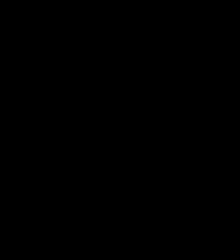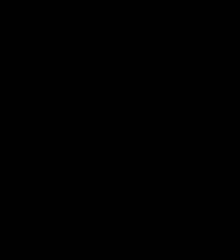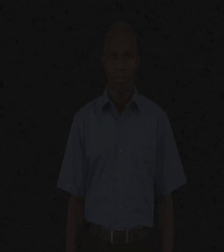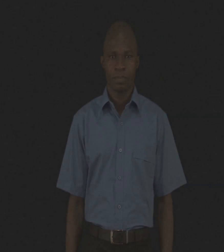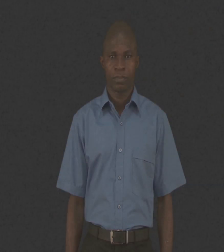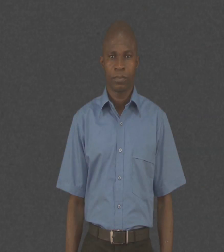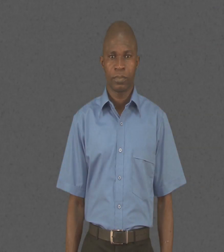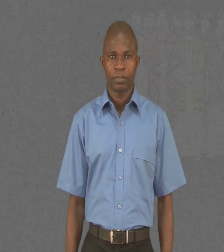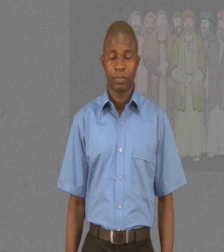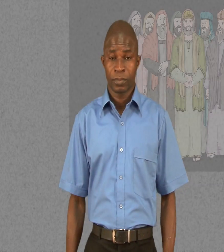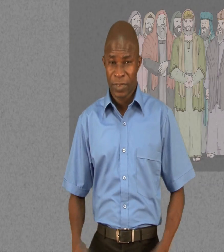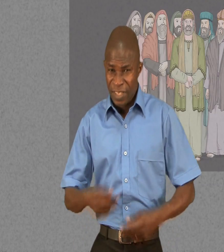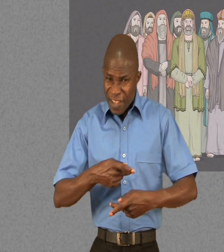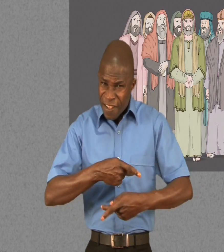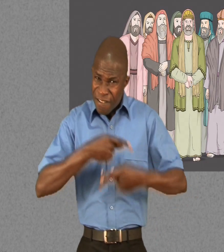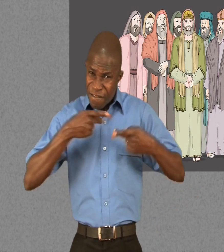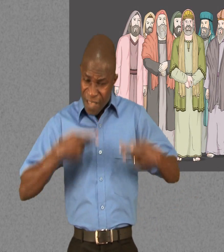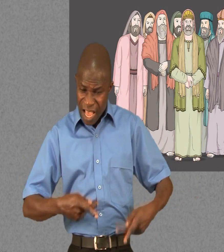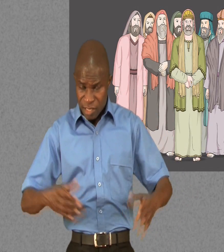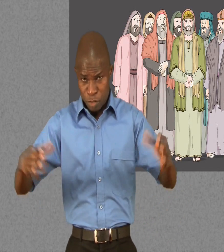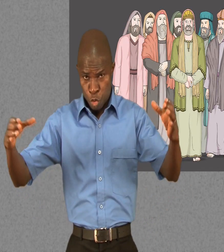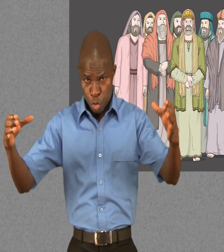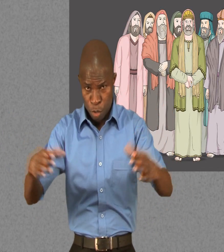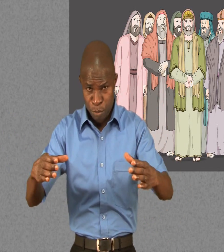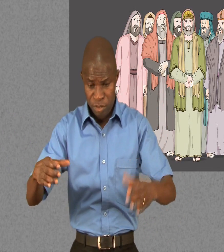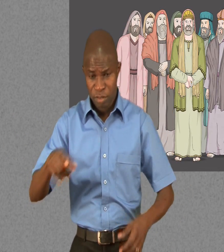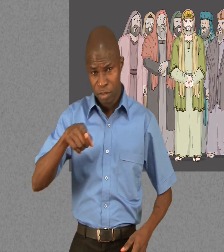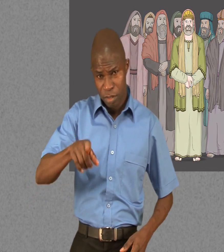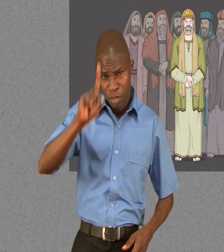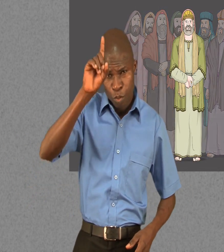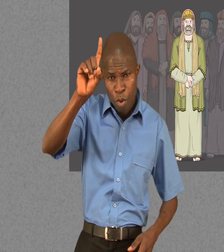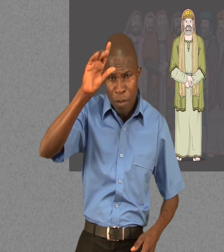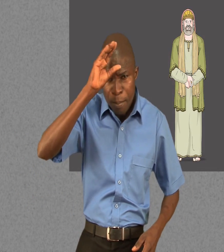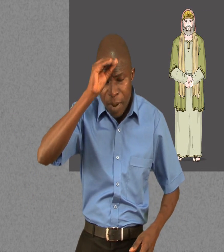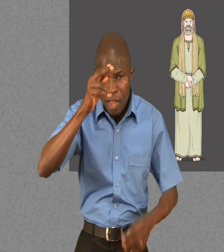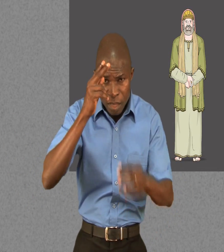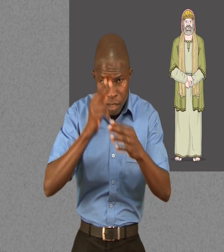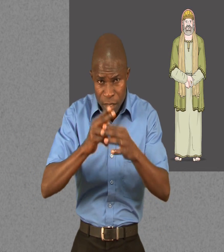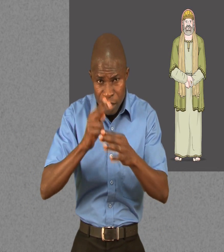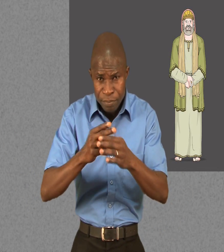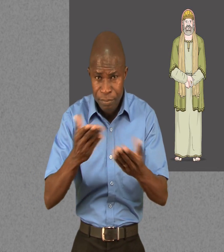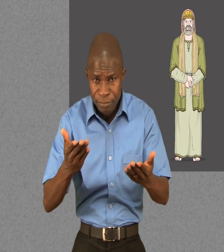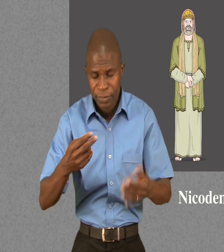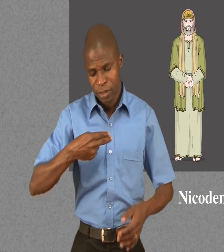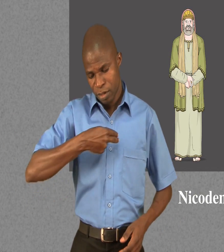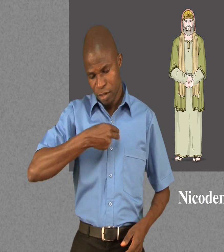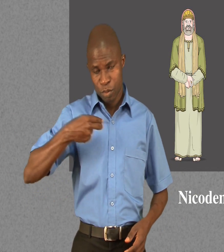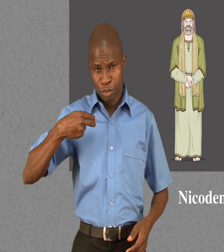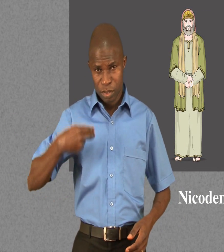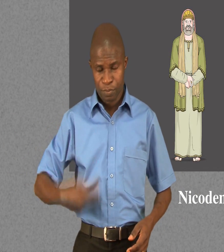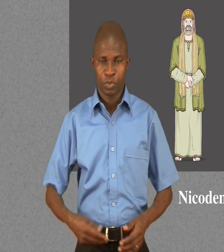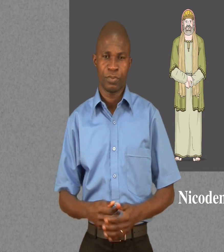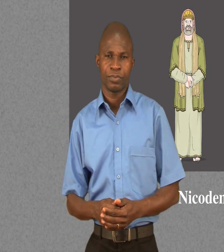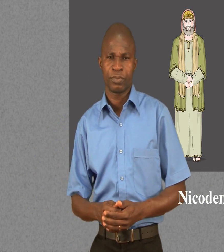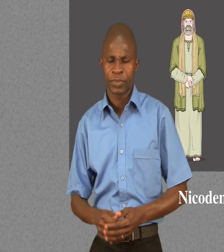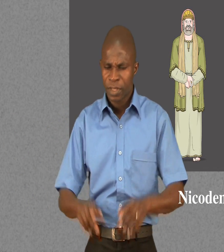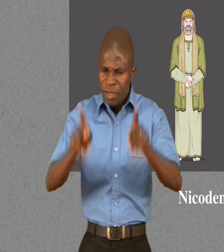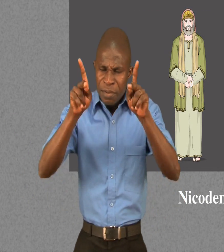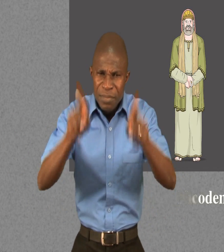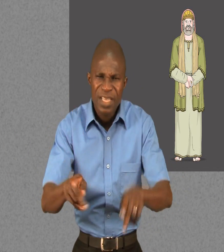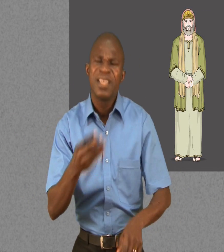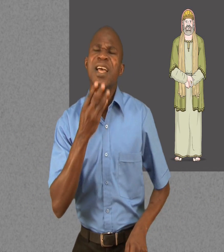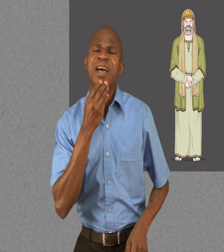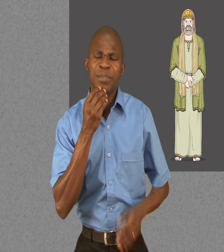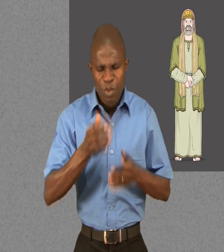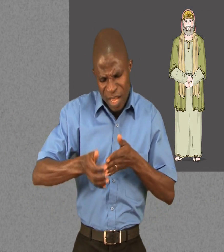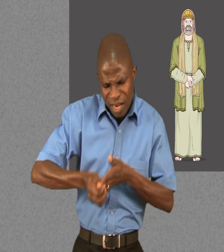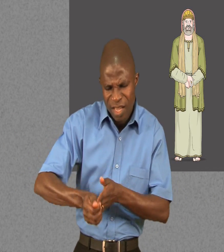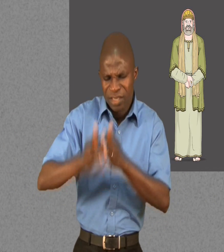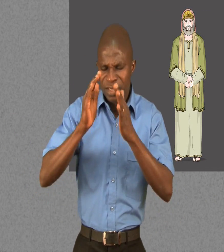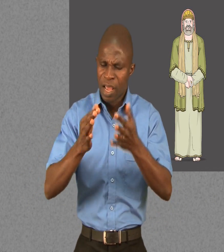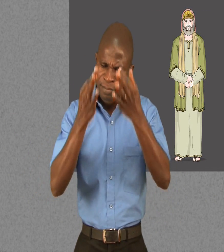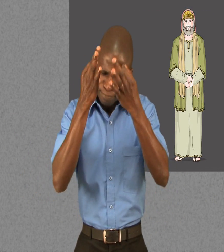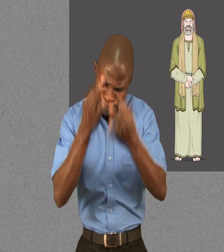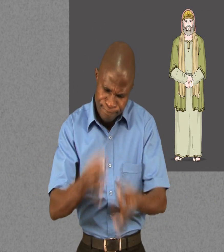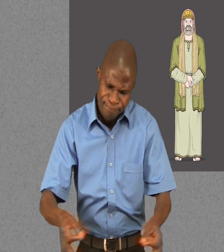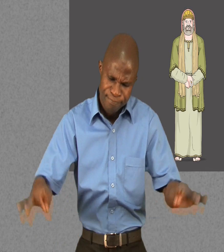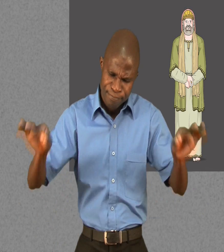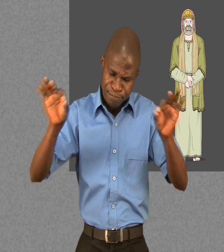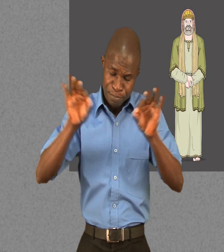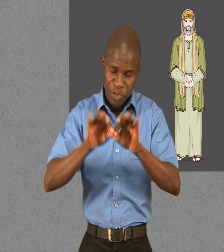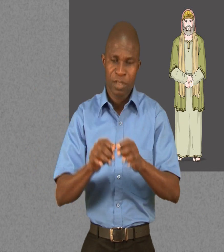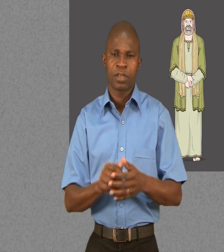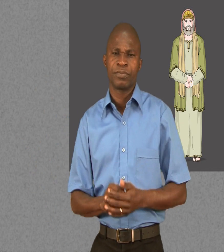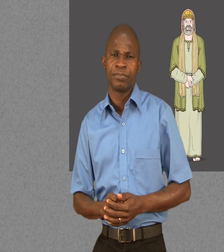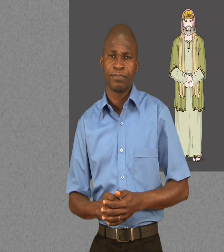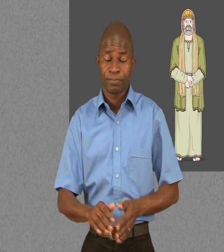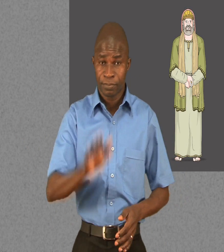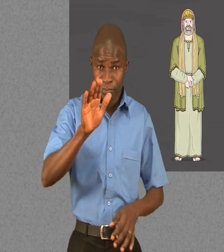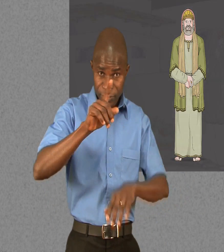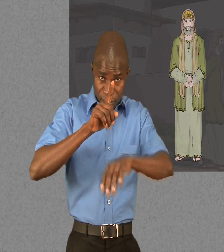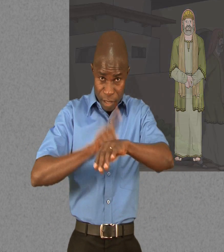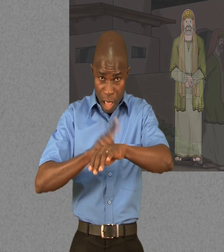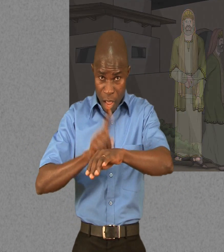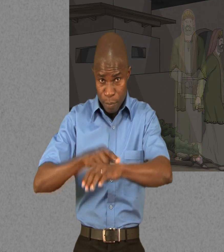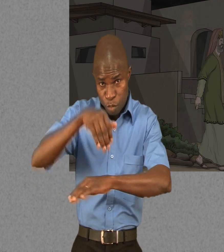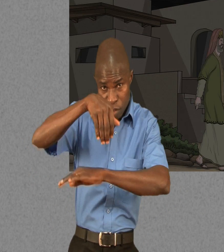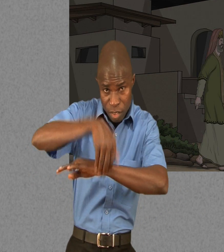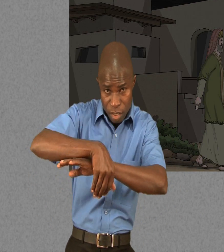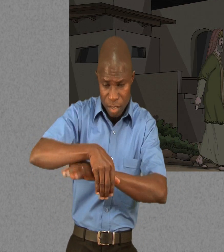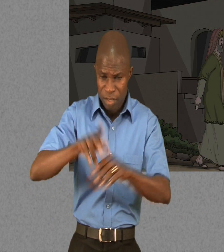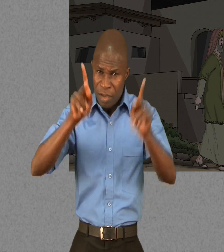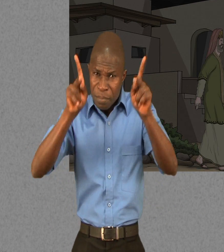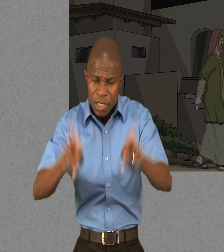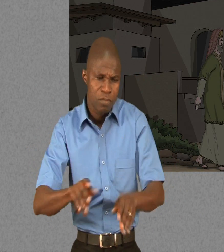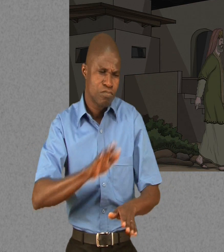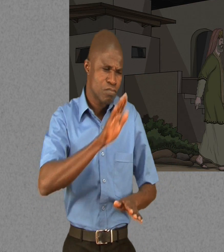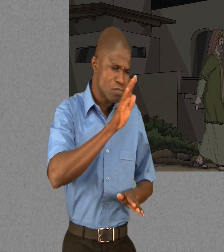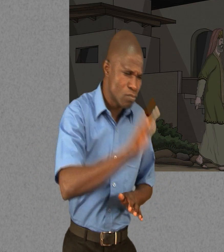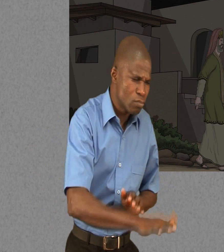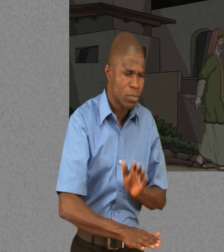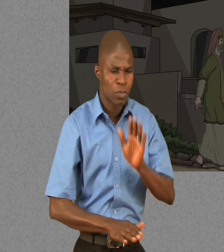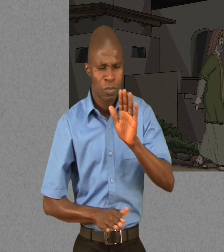Now there was a man of the Pharisees named Nicodemus, a leader of the Jews.